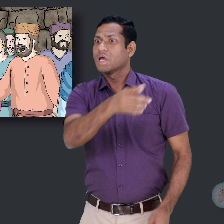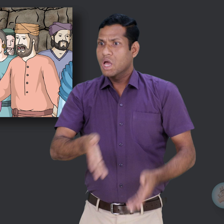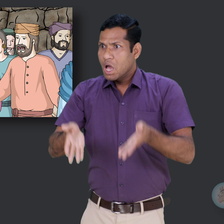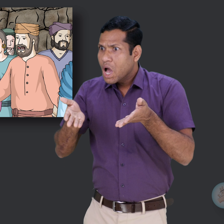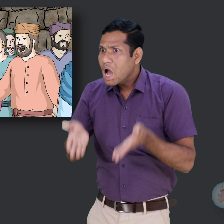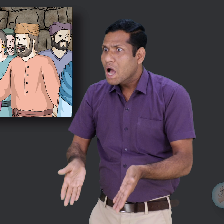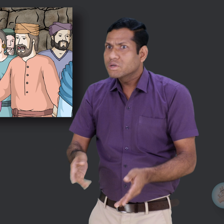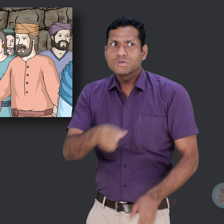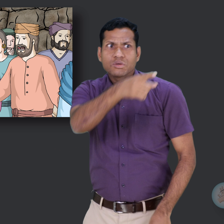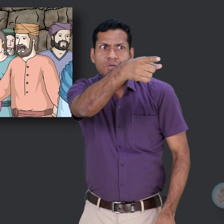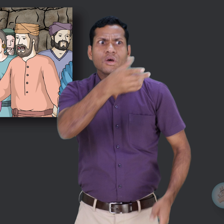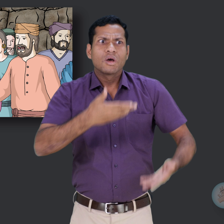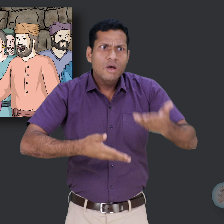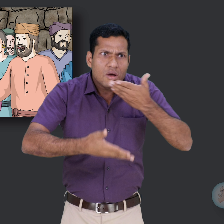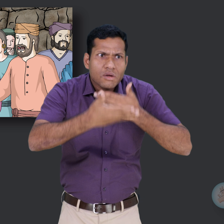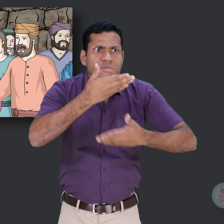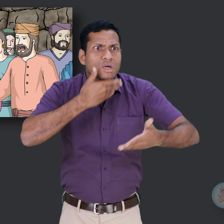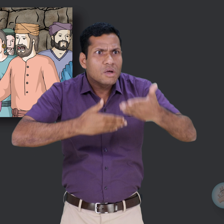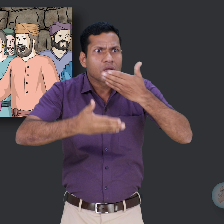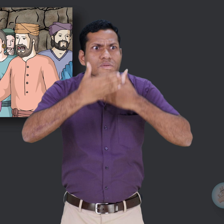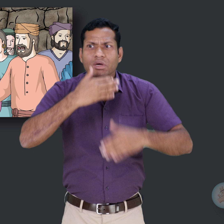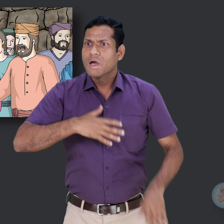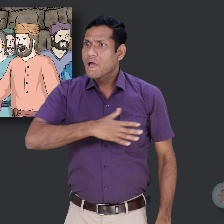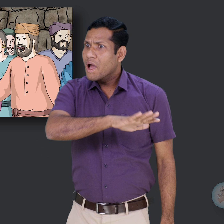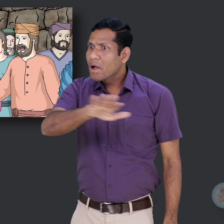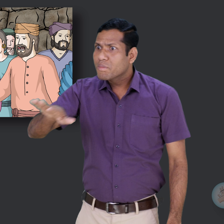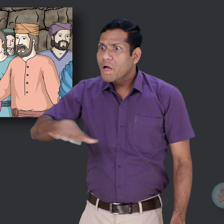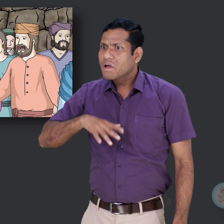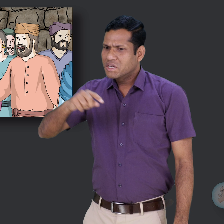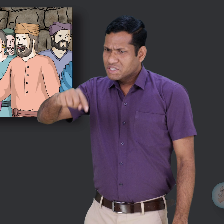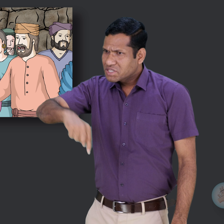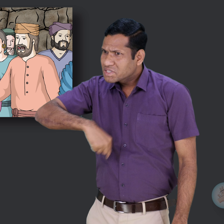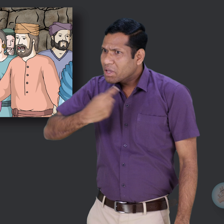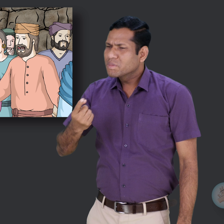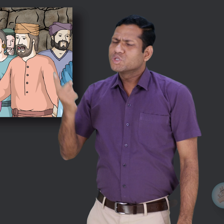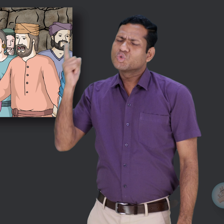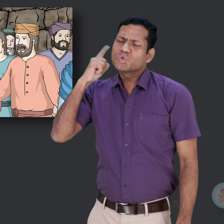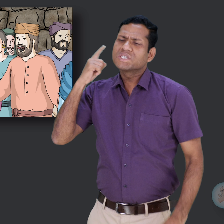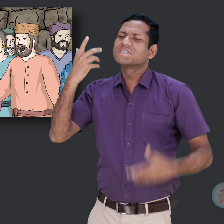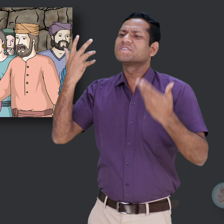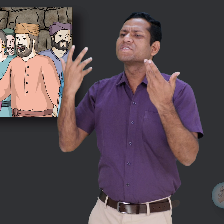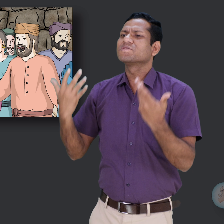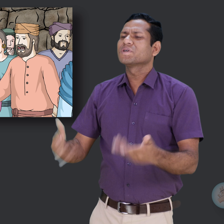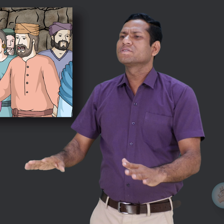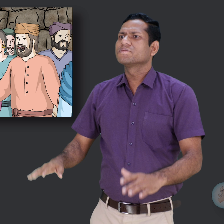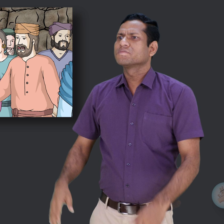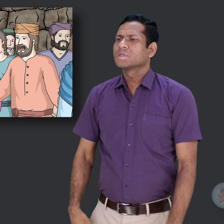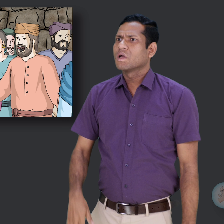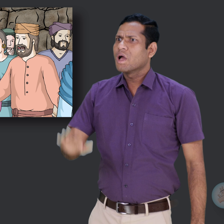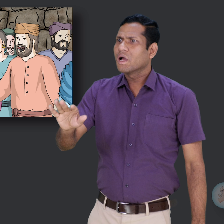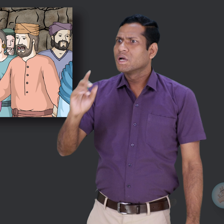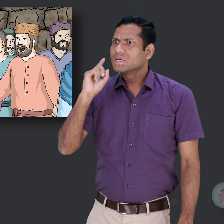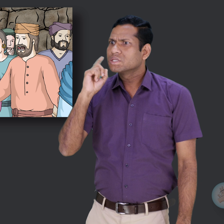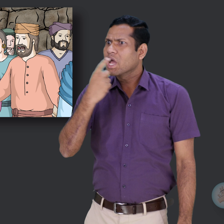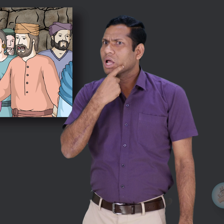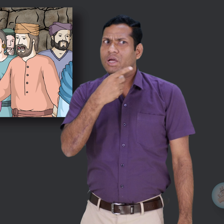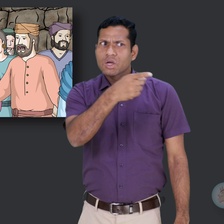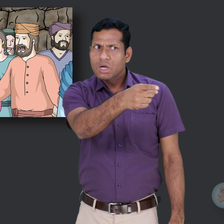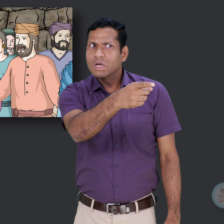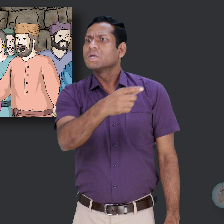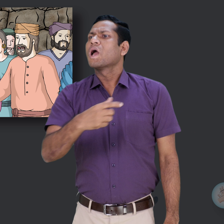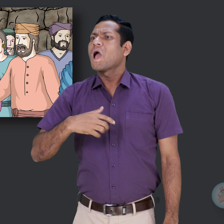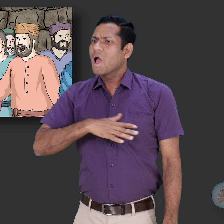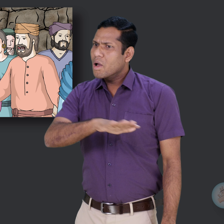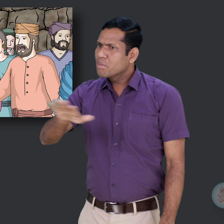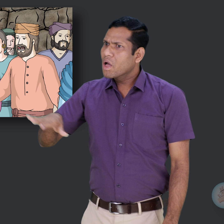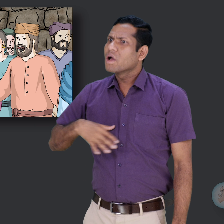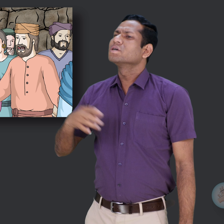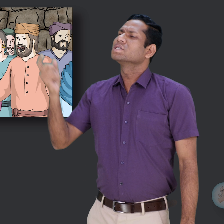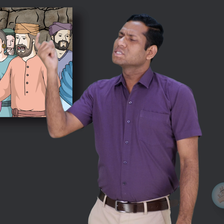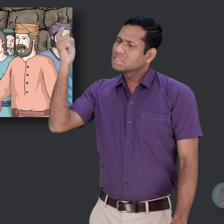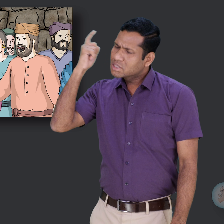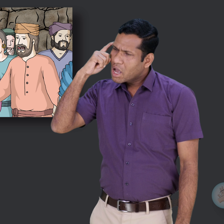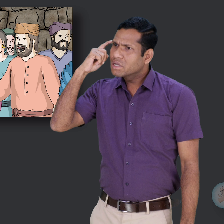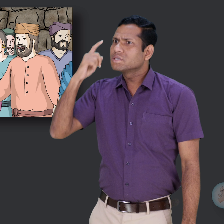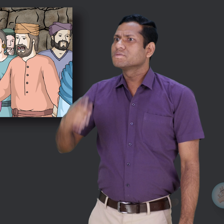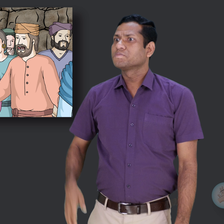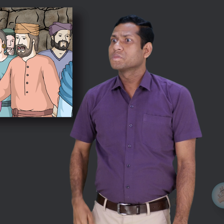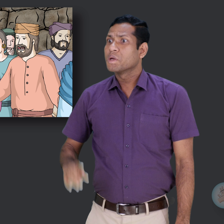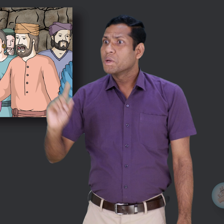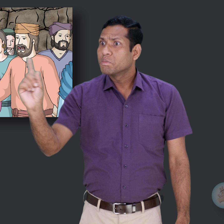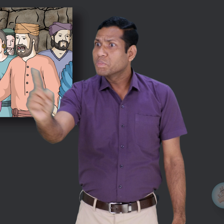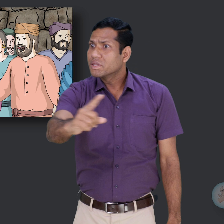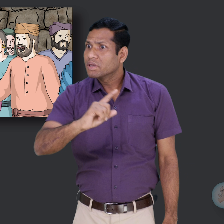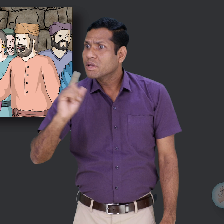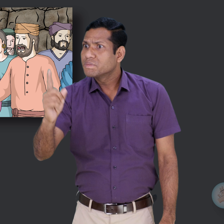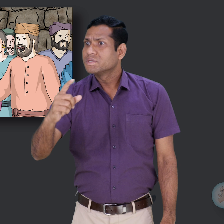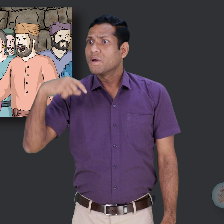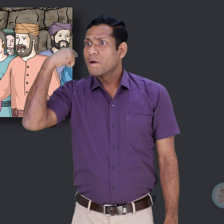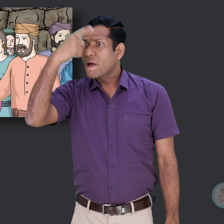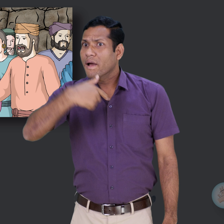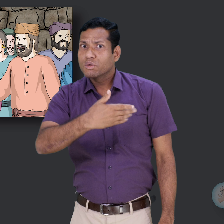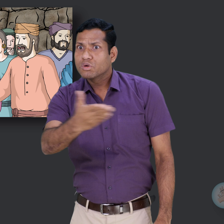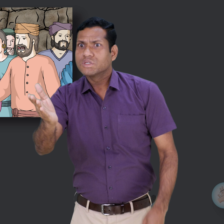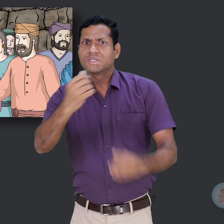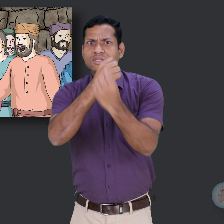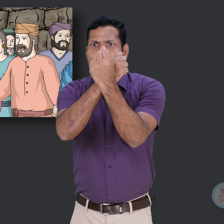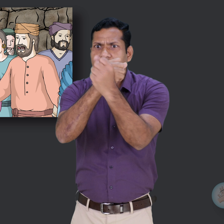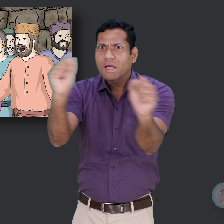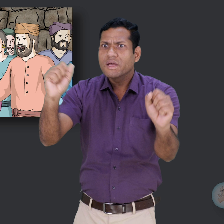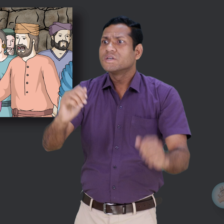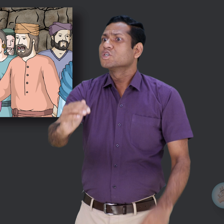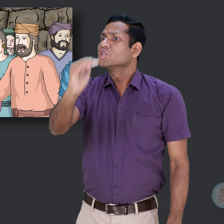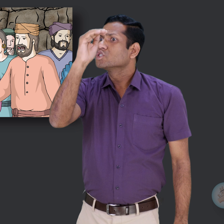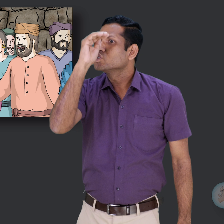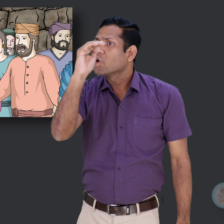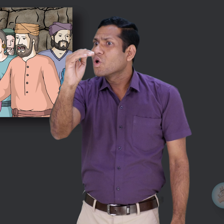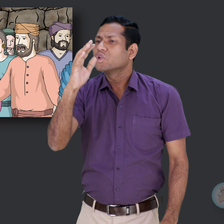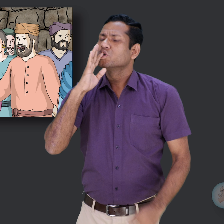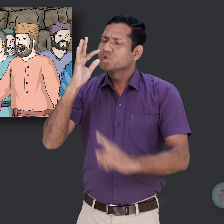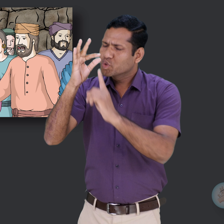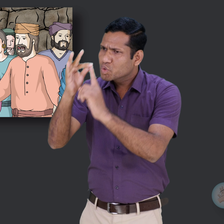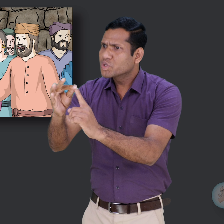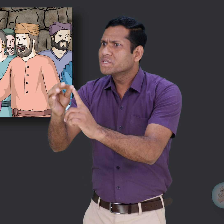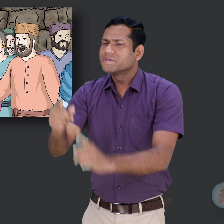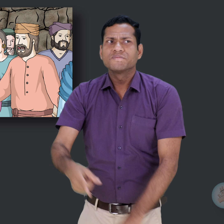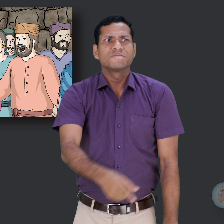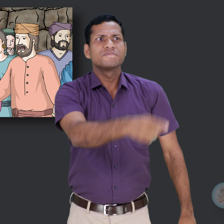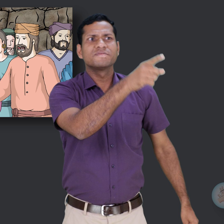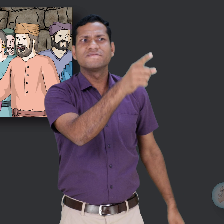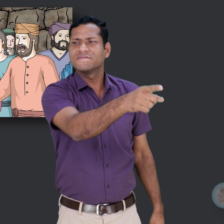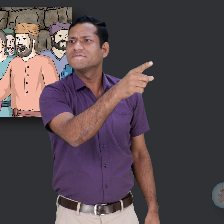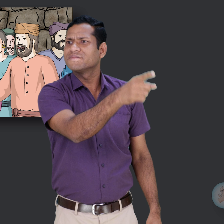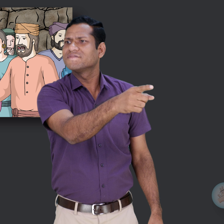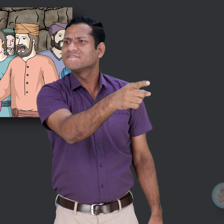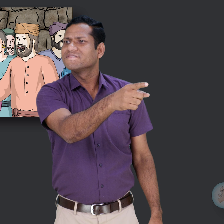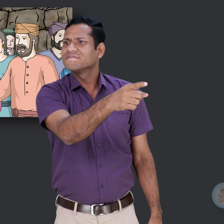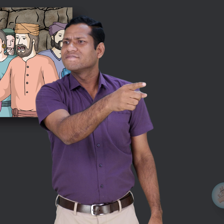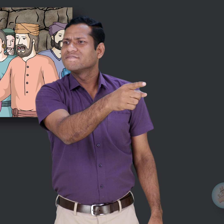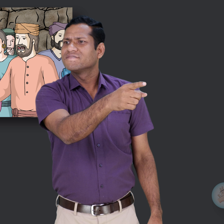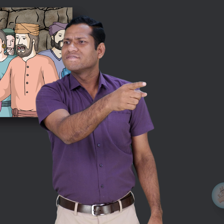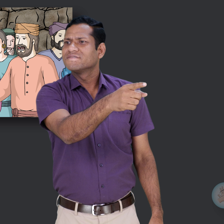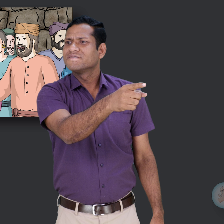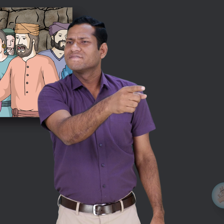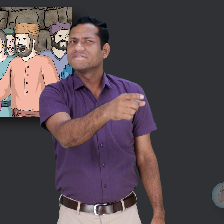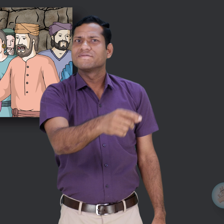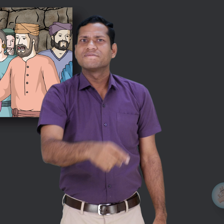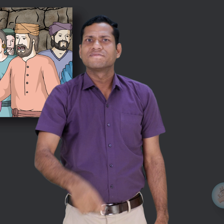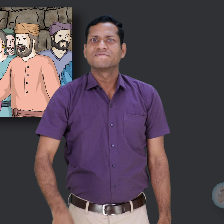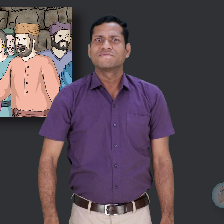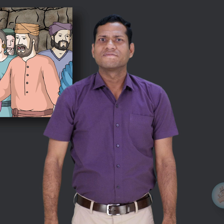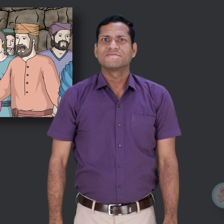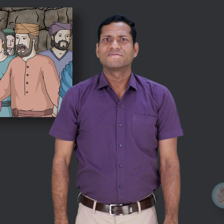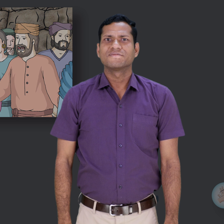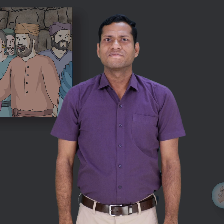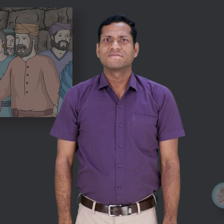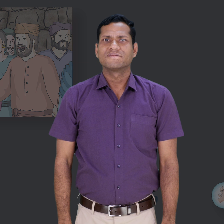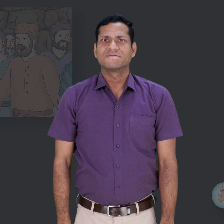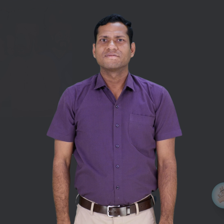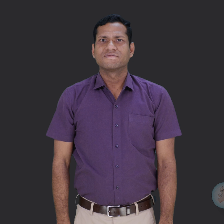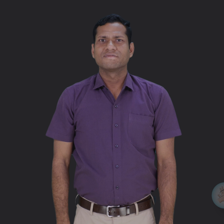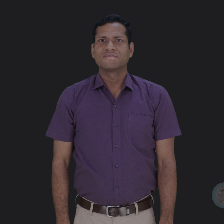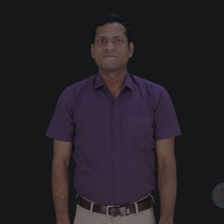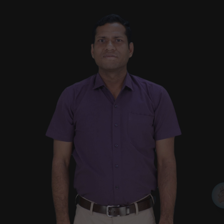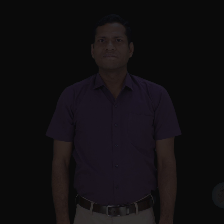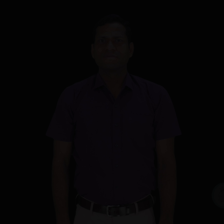we have heard for ourselves, and we know that this man truly is the Savior of the world.”